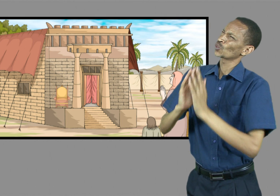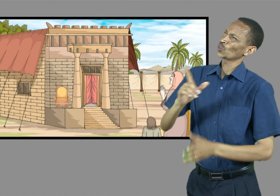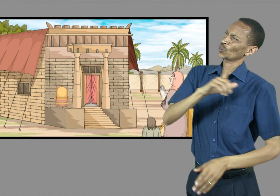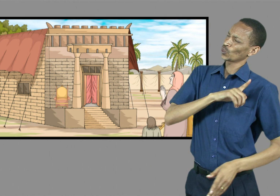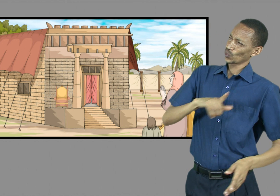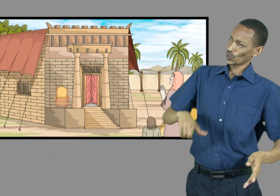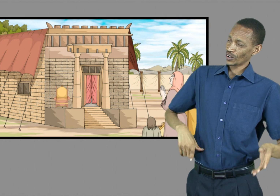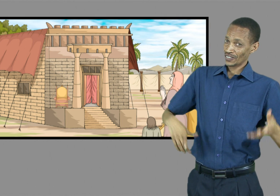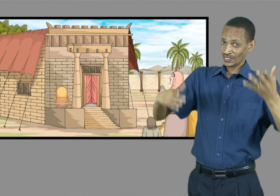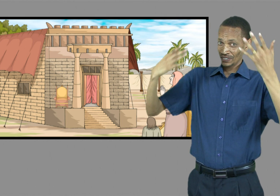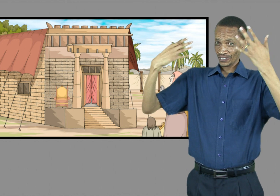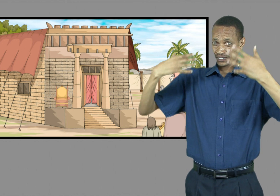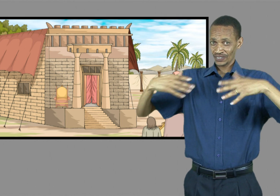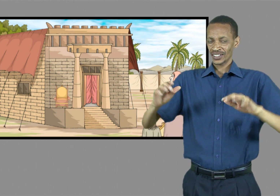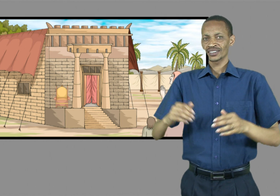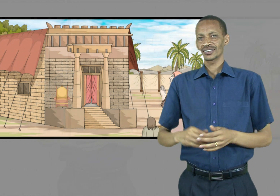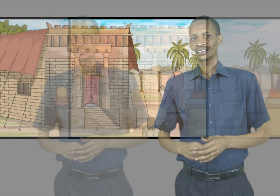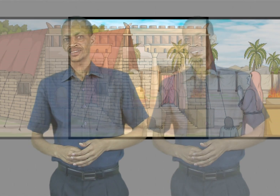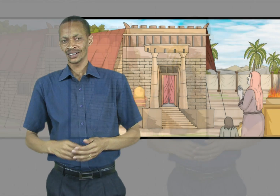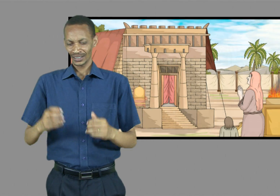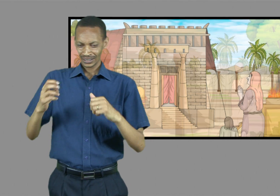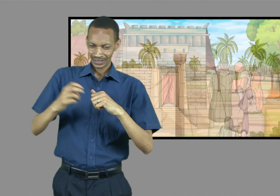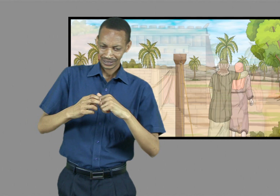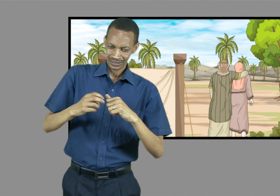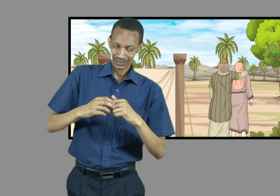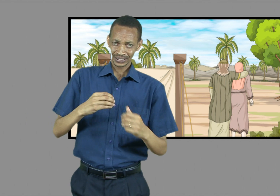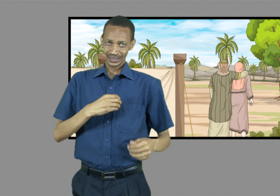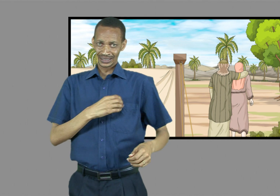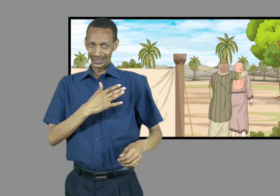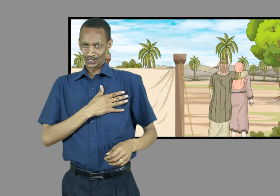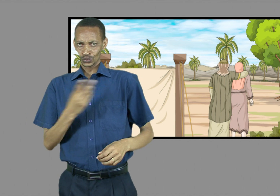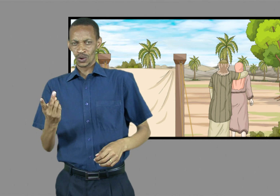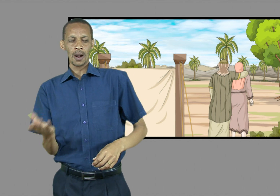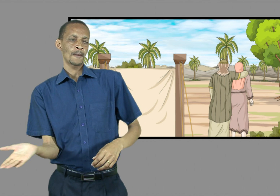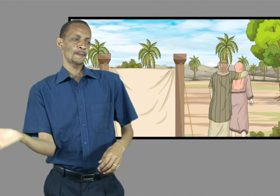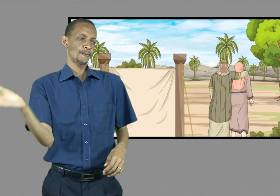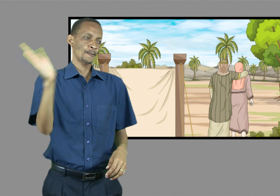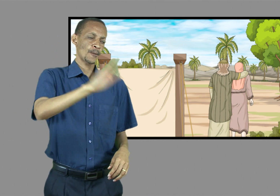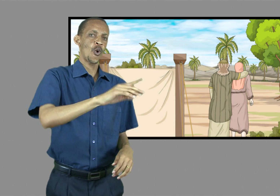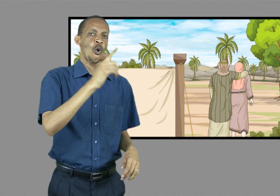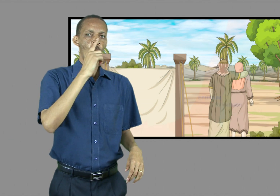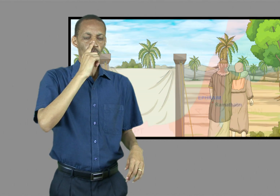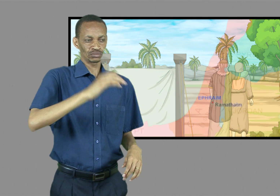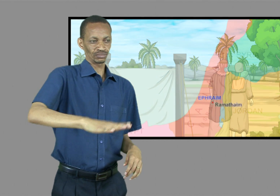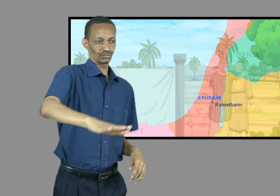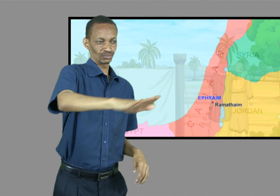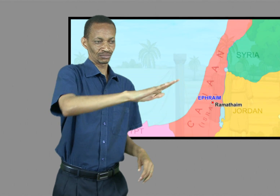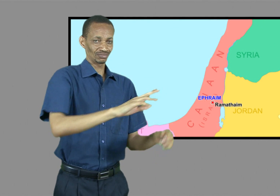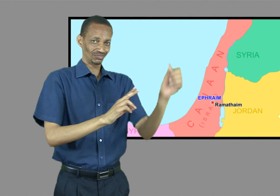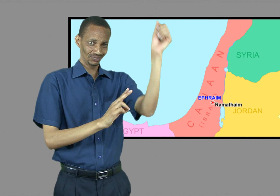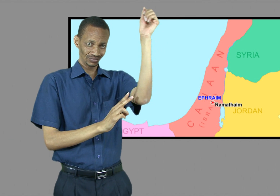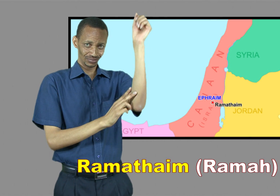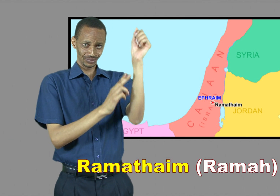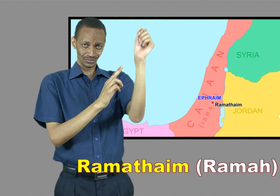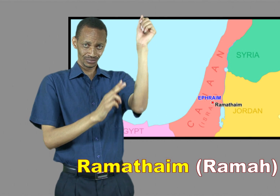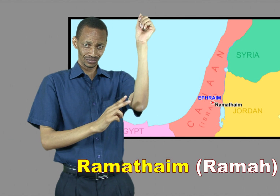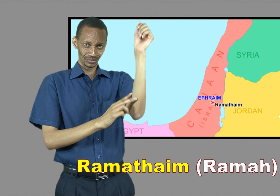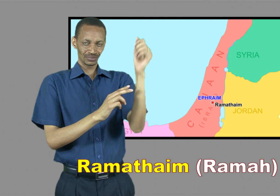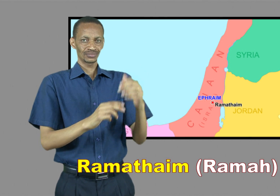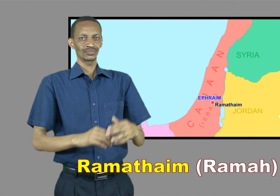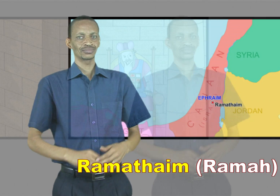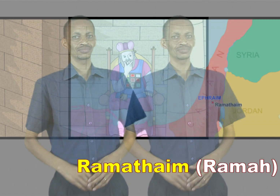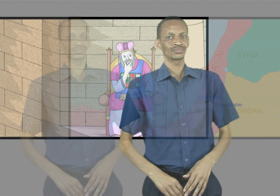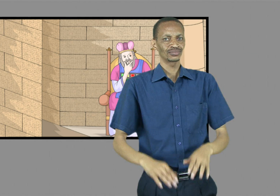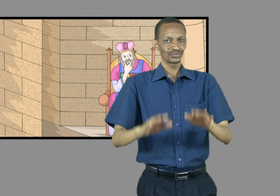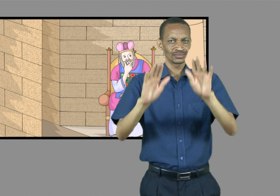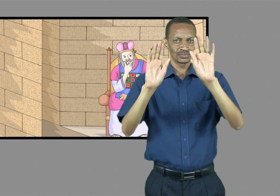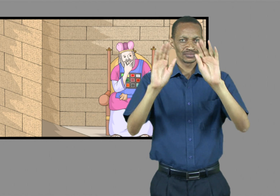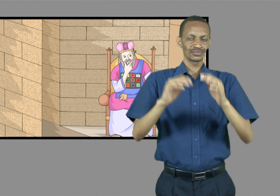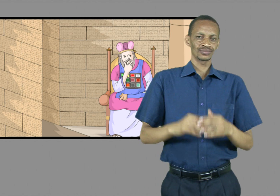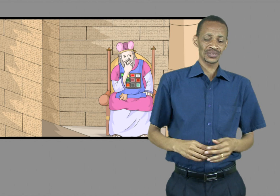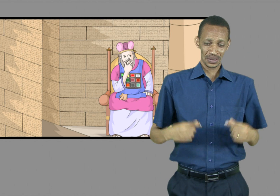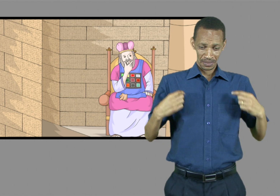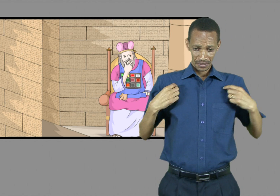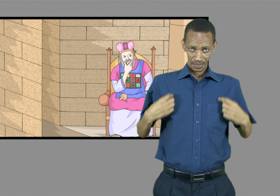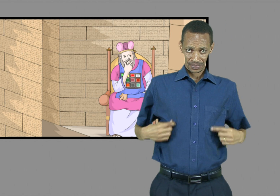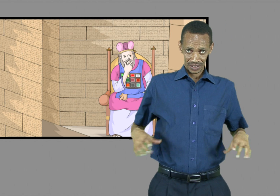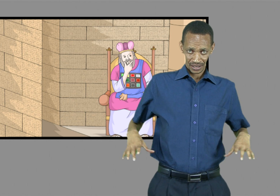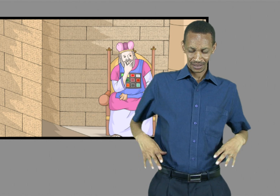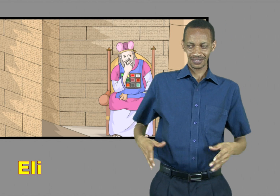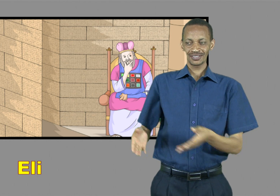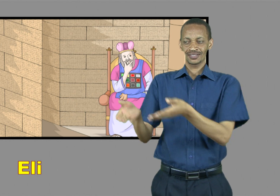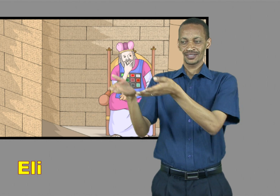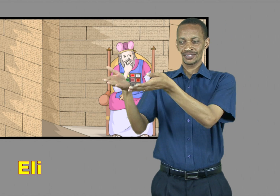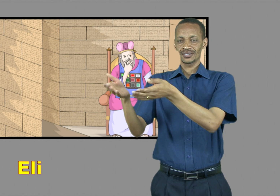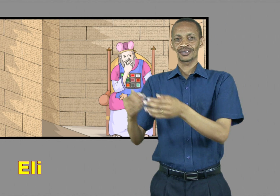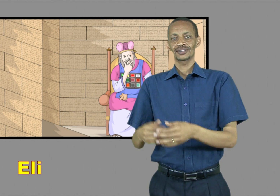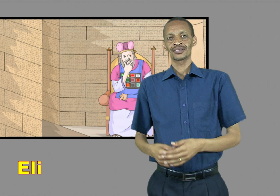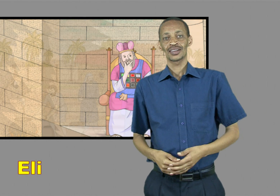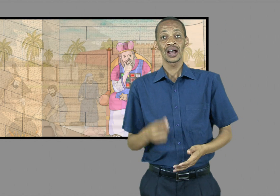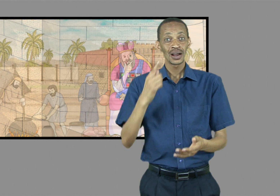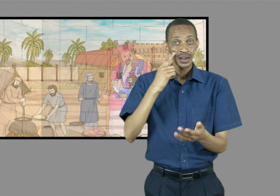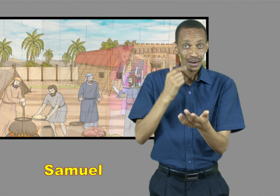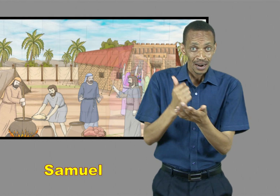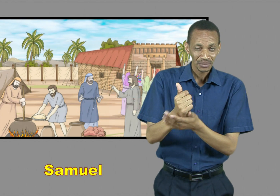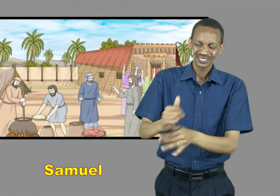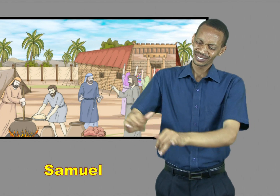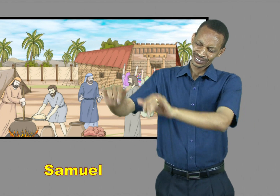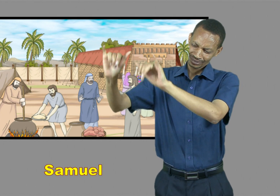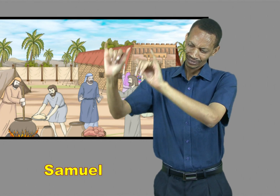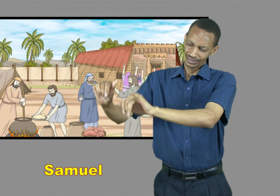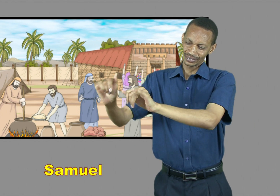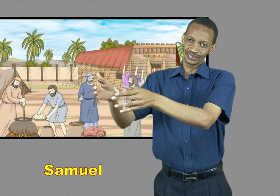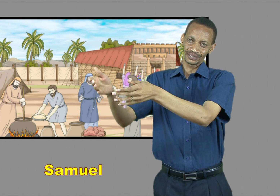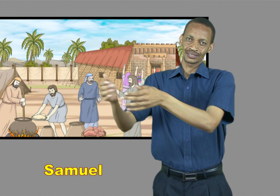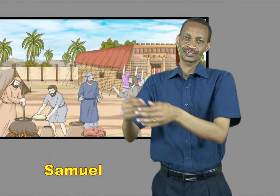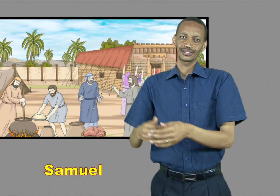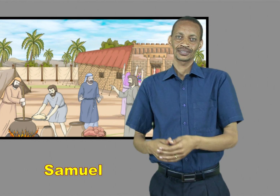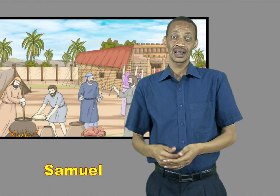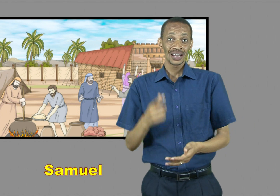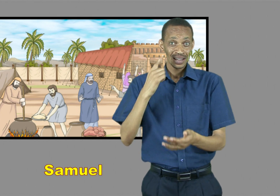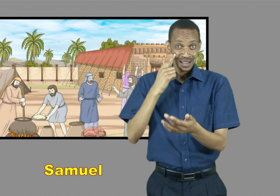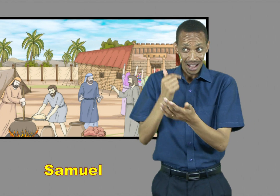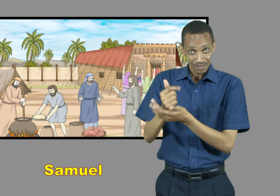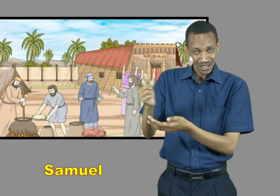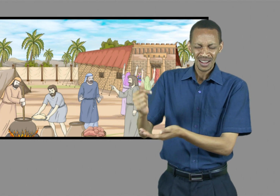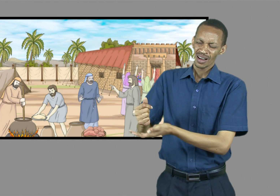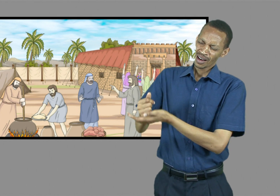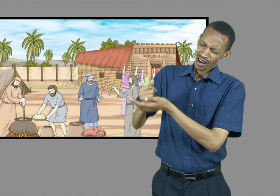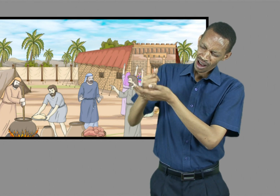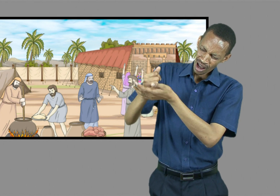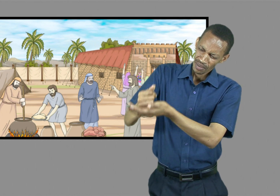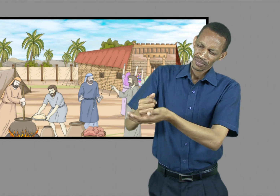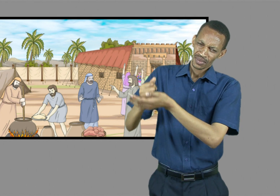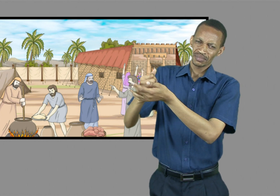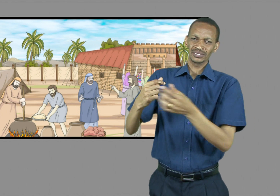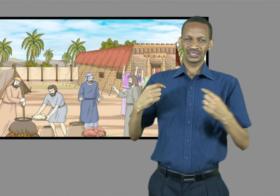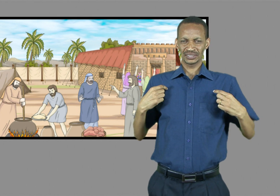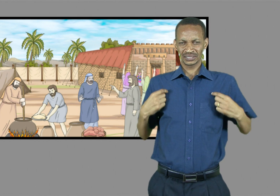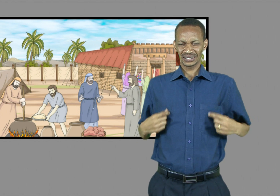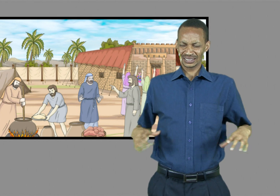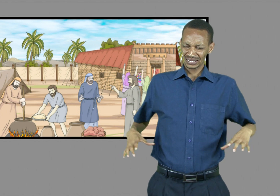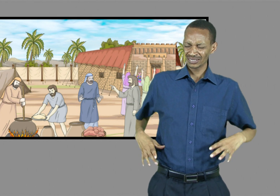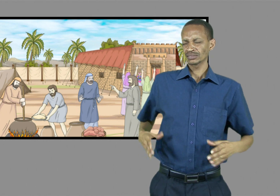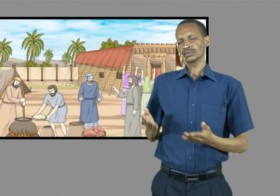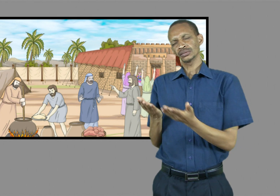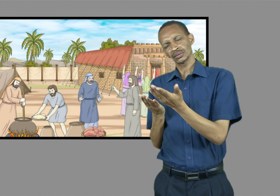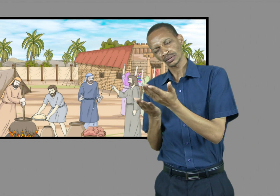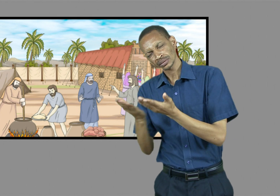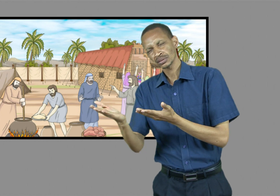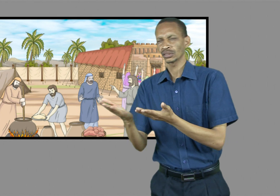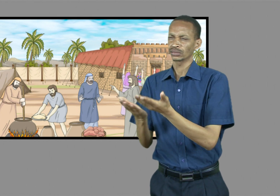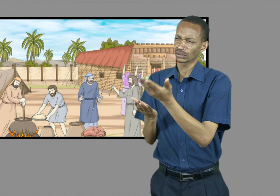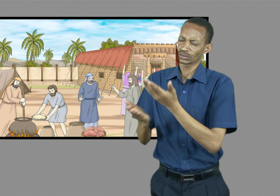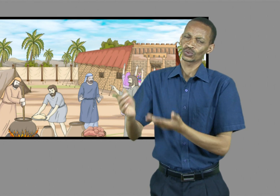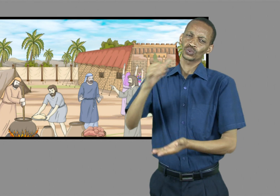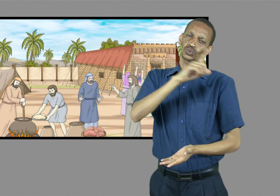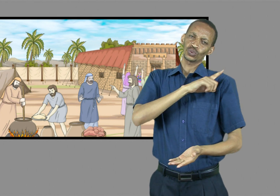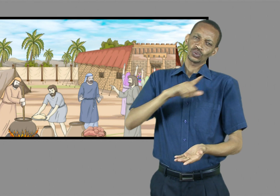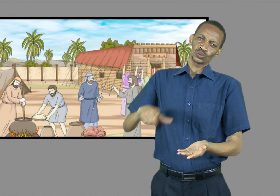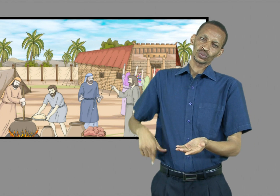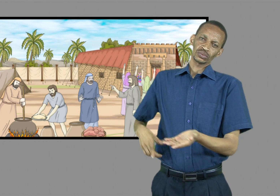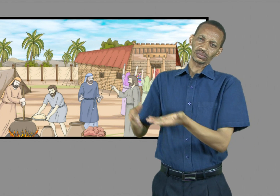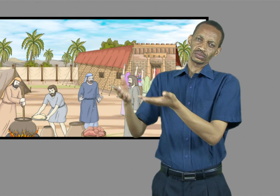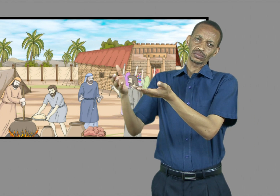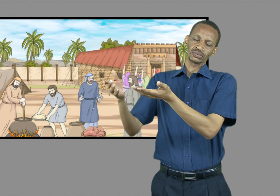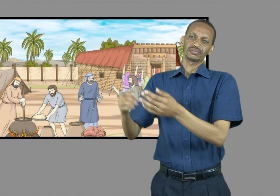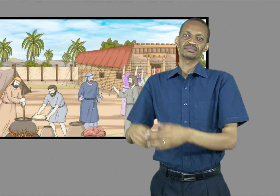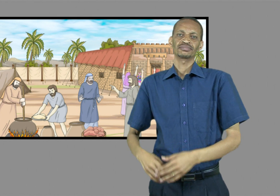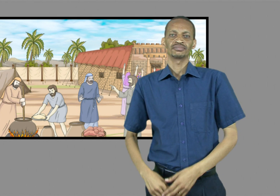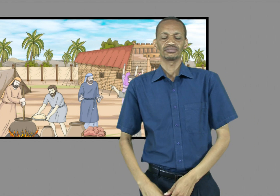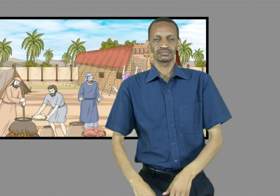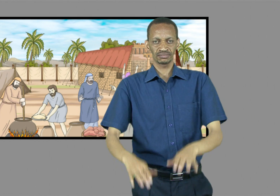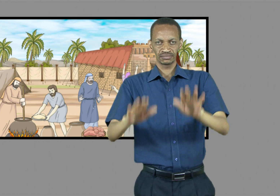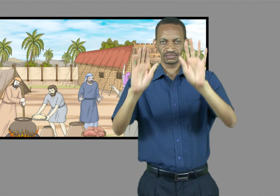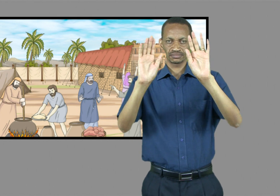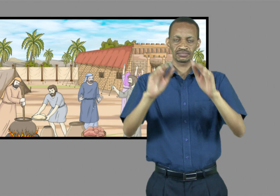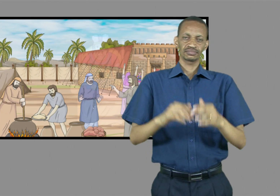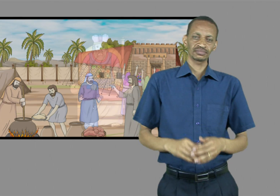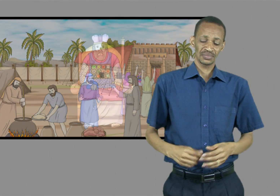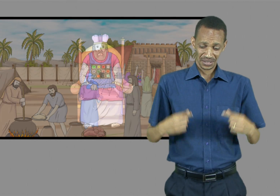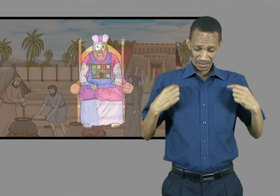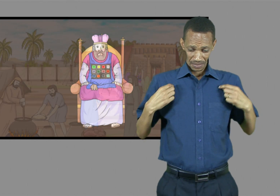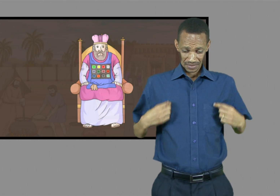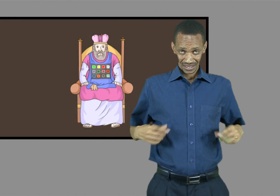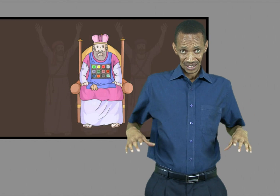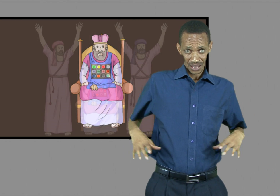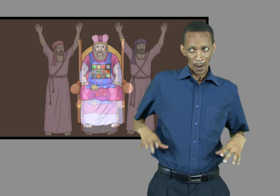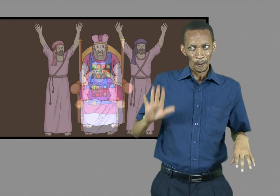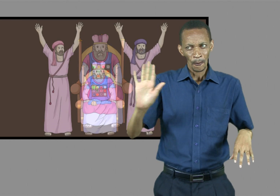Then Elkanah went home to Ramah, but the boy began ministering to the LORD before Eli the priest.